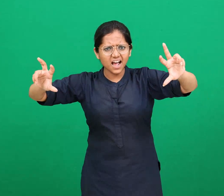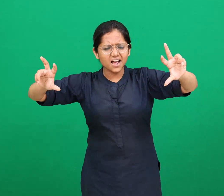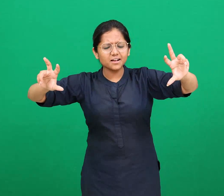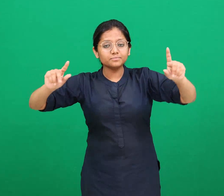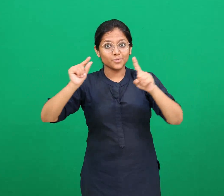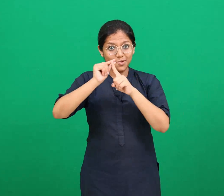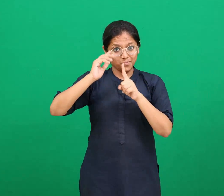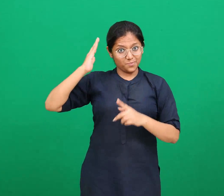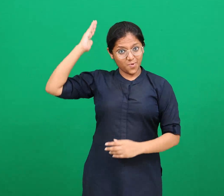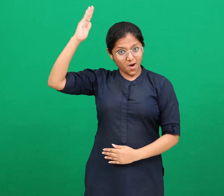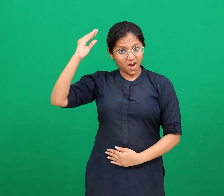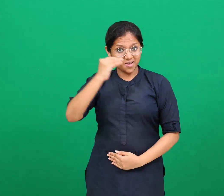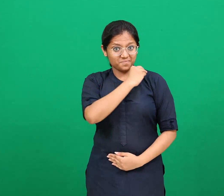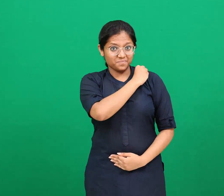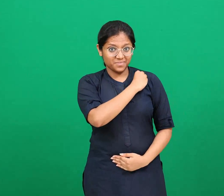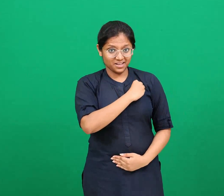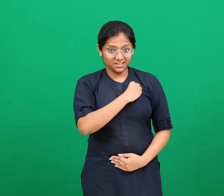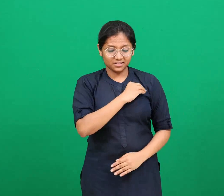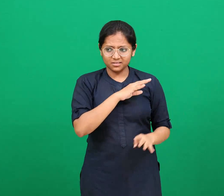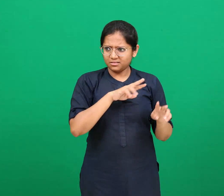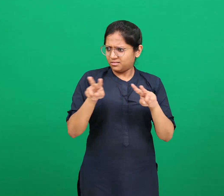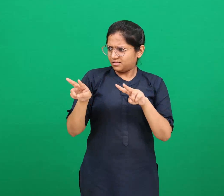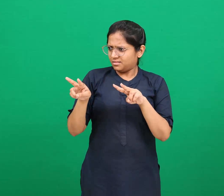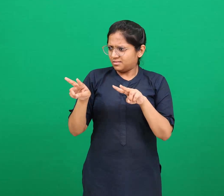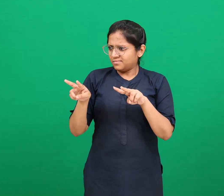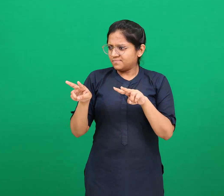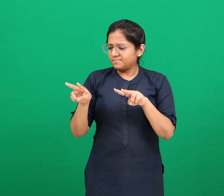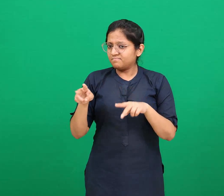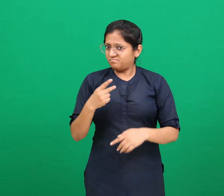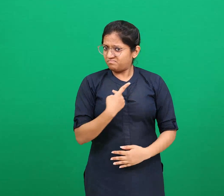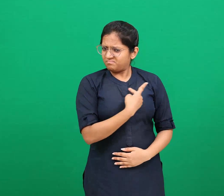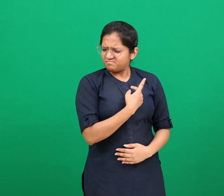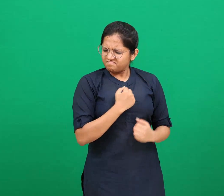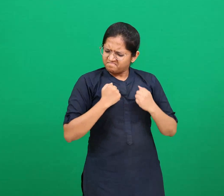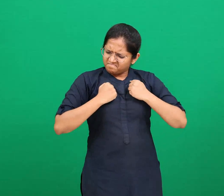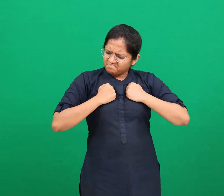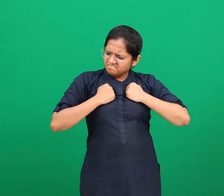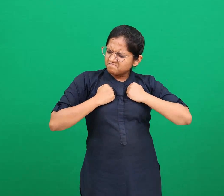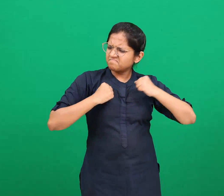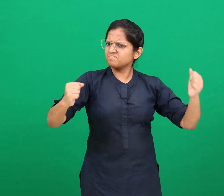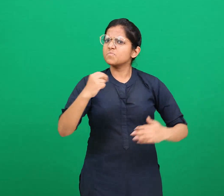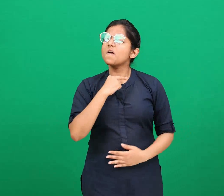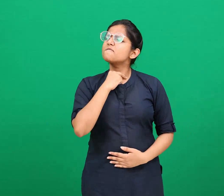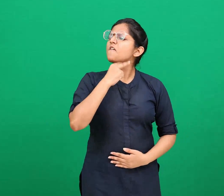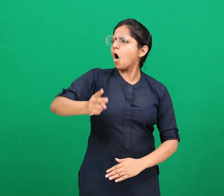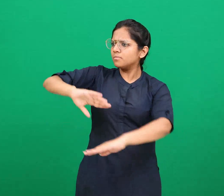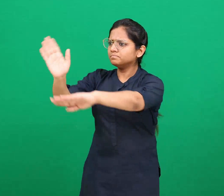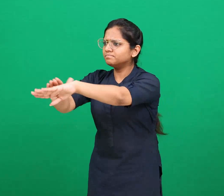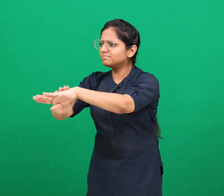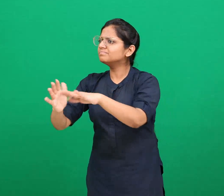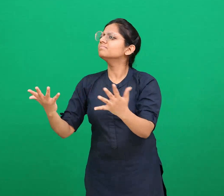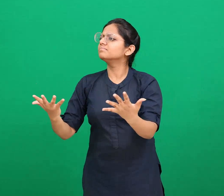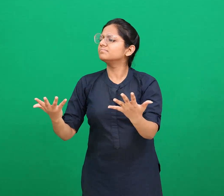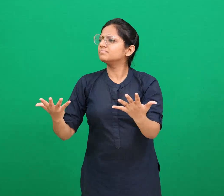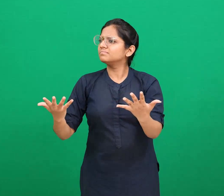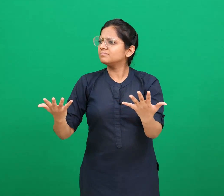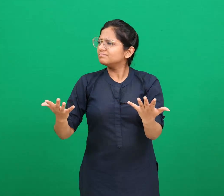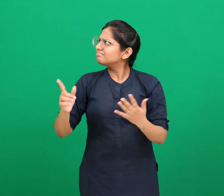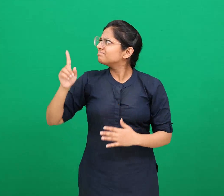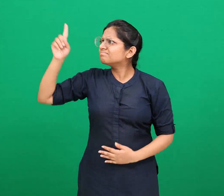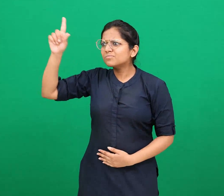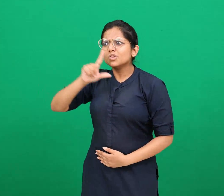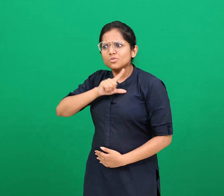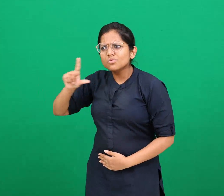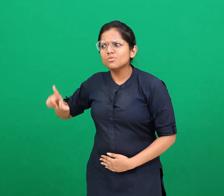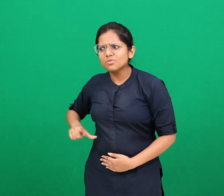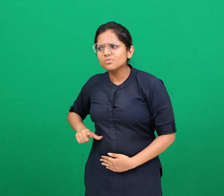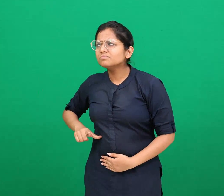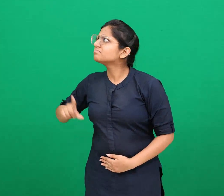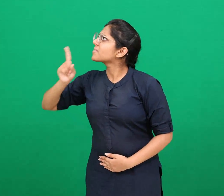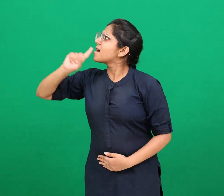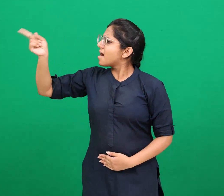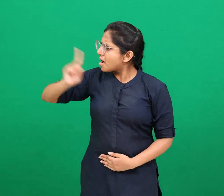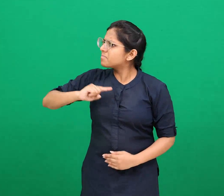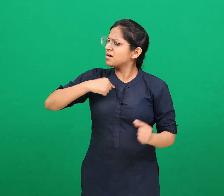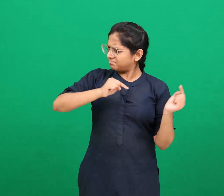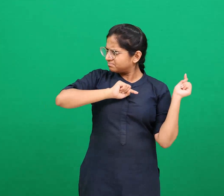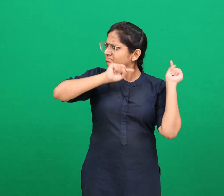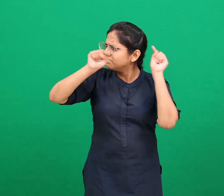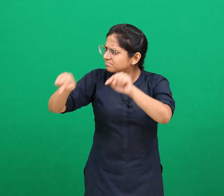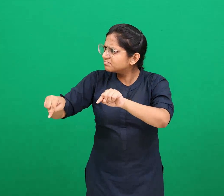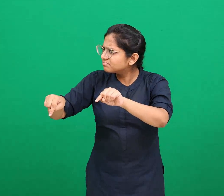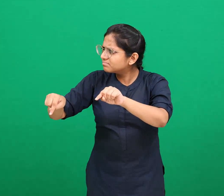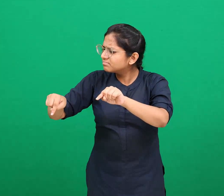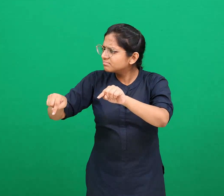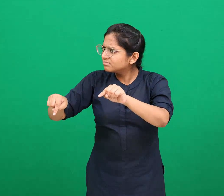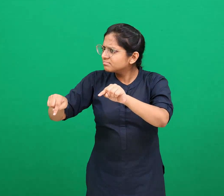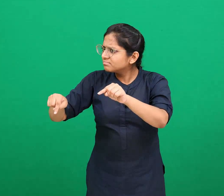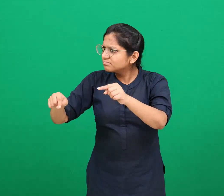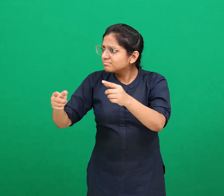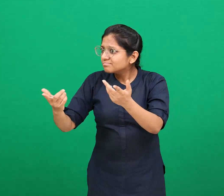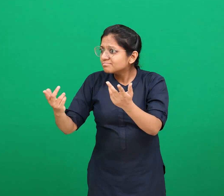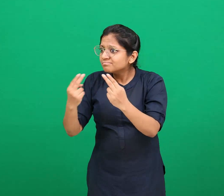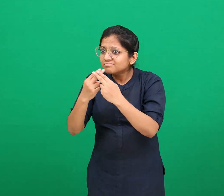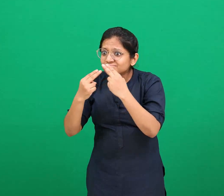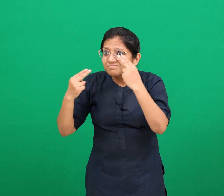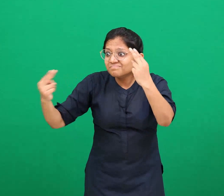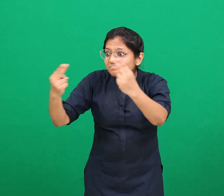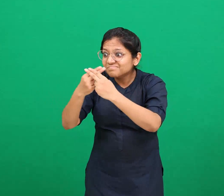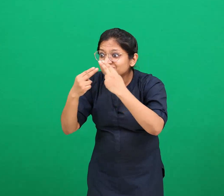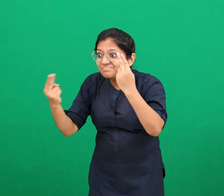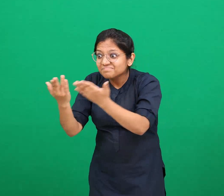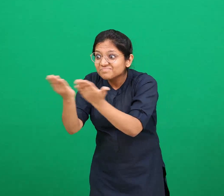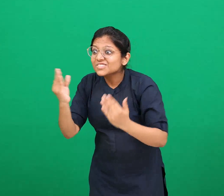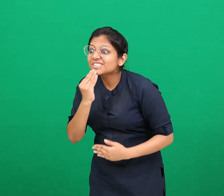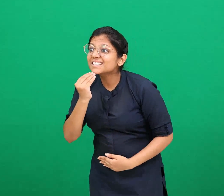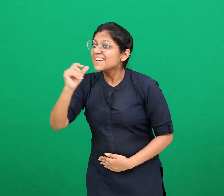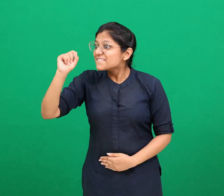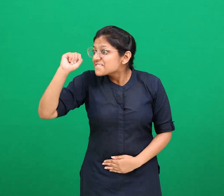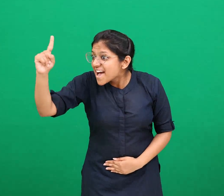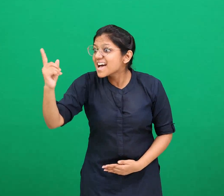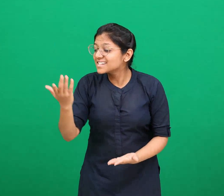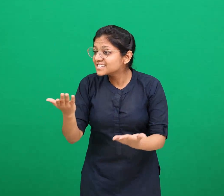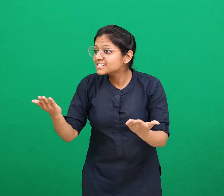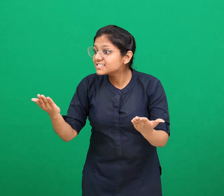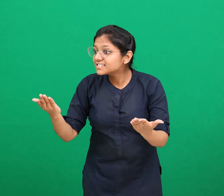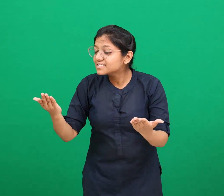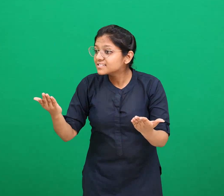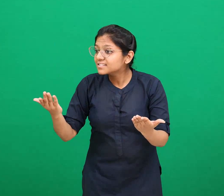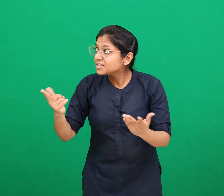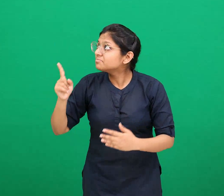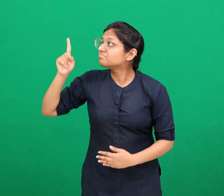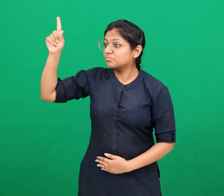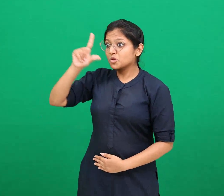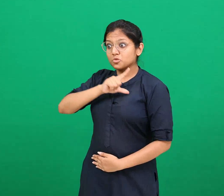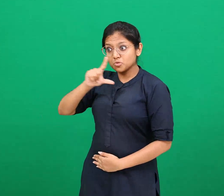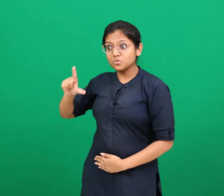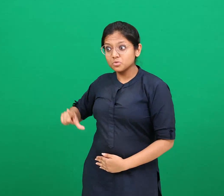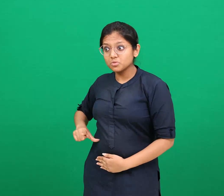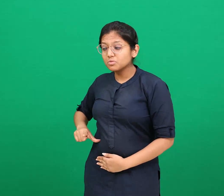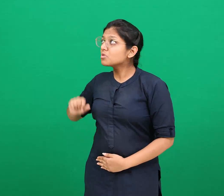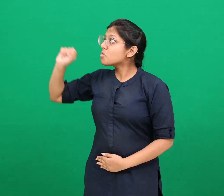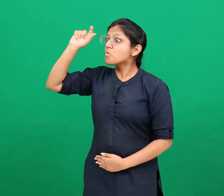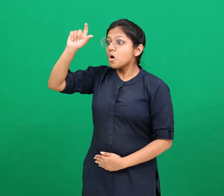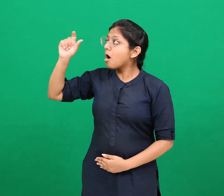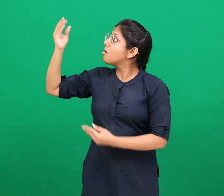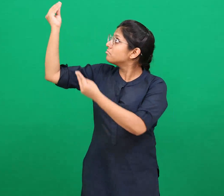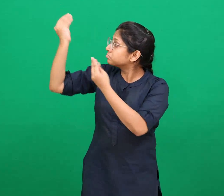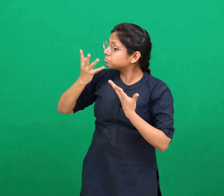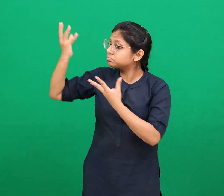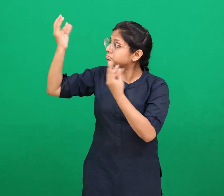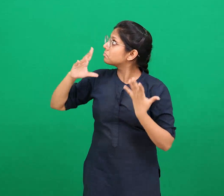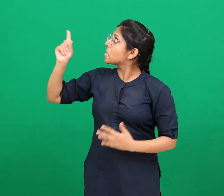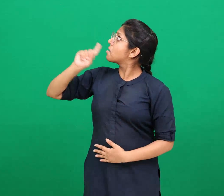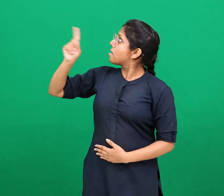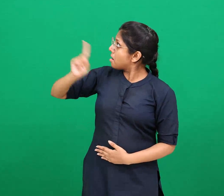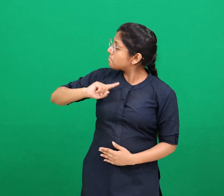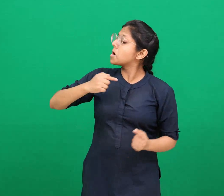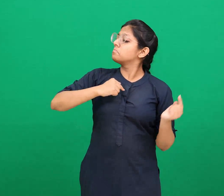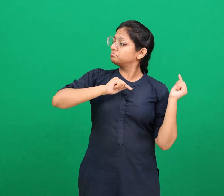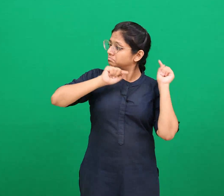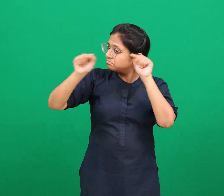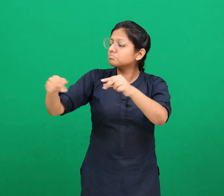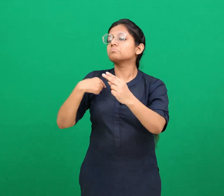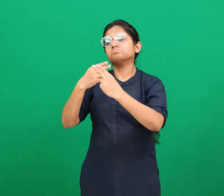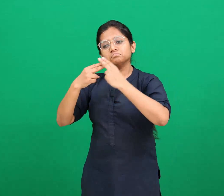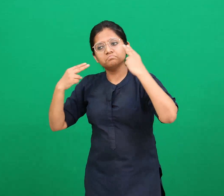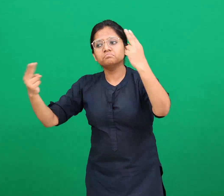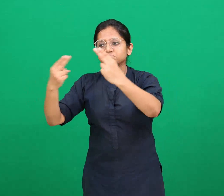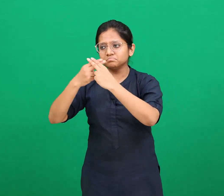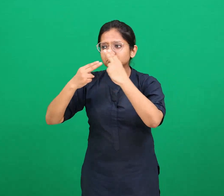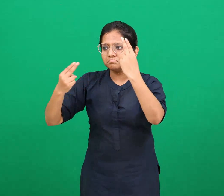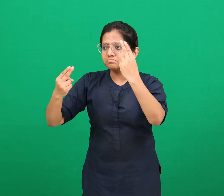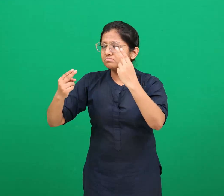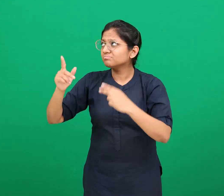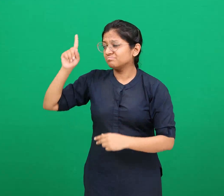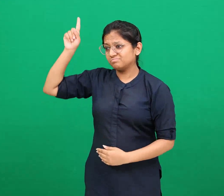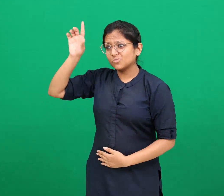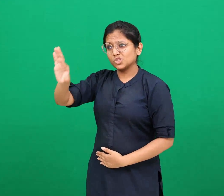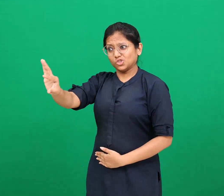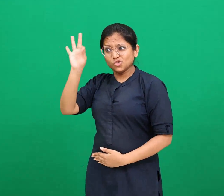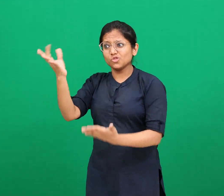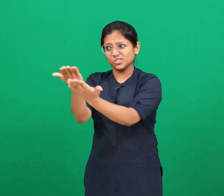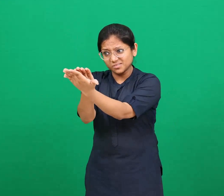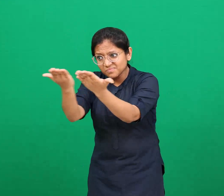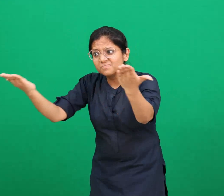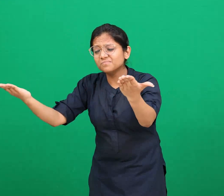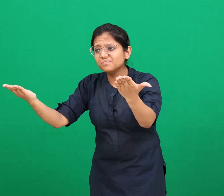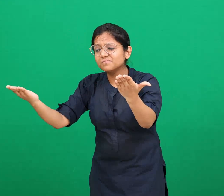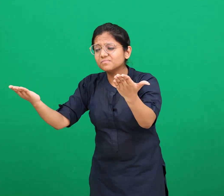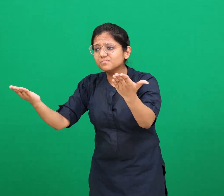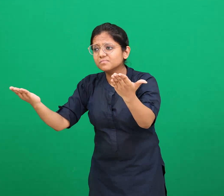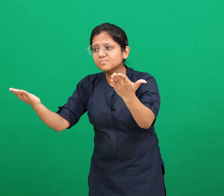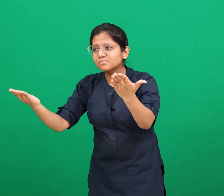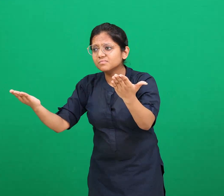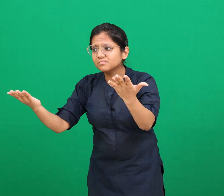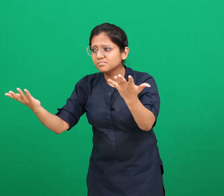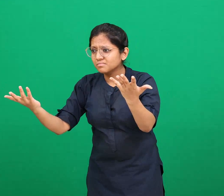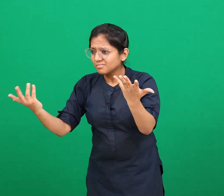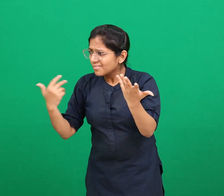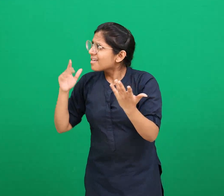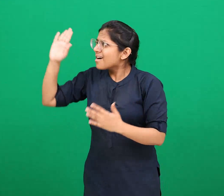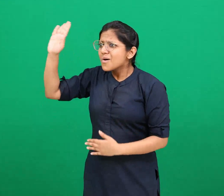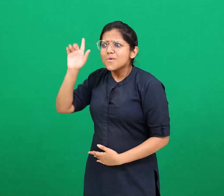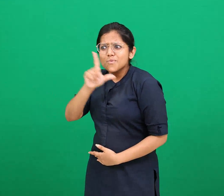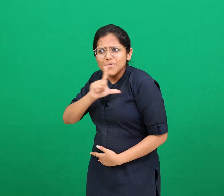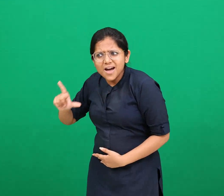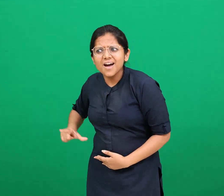For this is what the Lord has commanded us: ' I have made you a light for the Gentiles, to bring salvation to the ends of the earth.'"